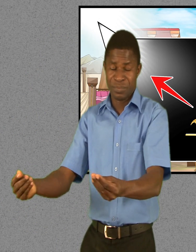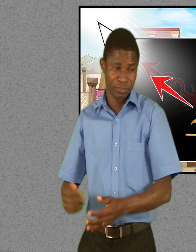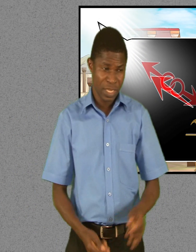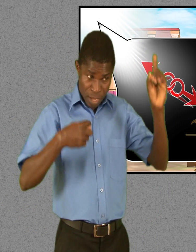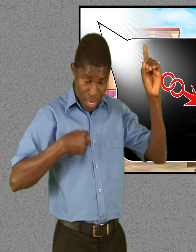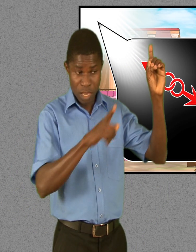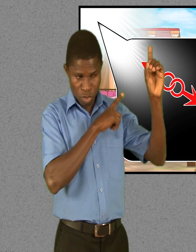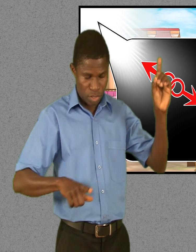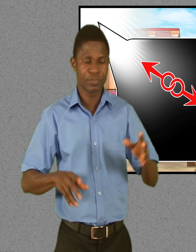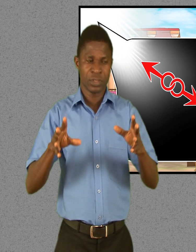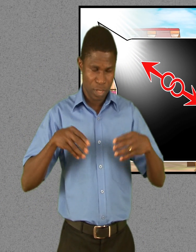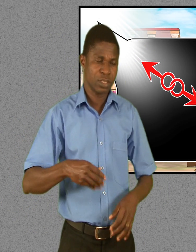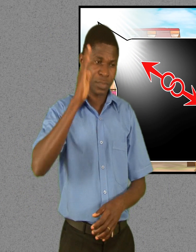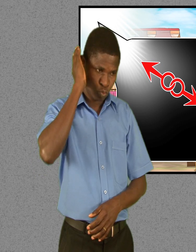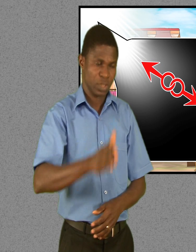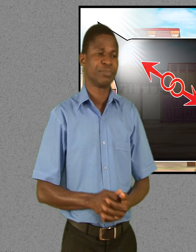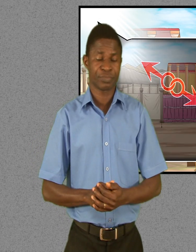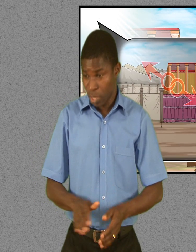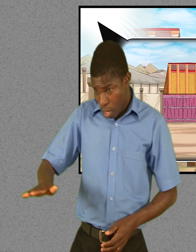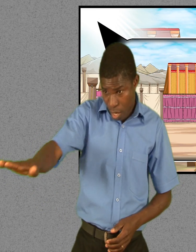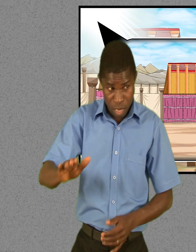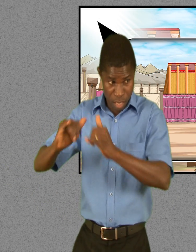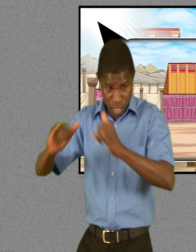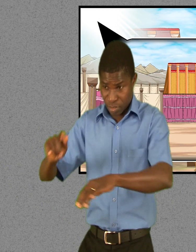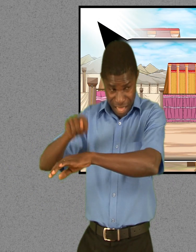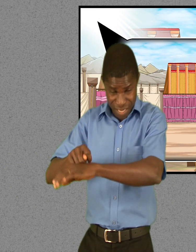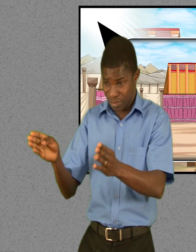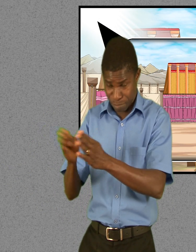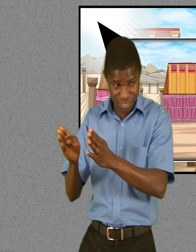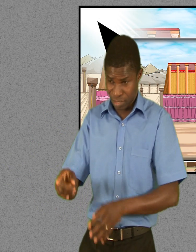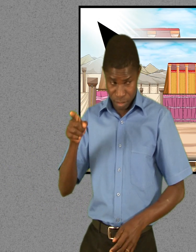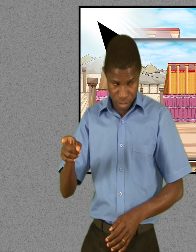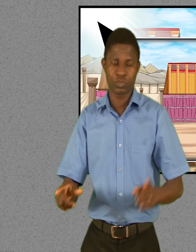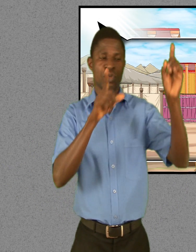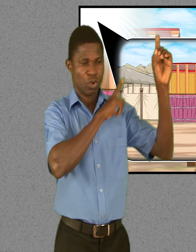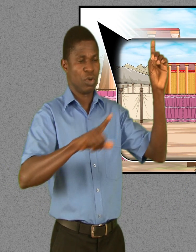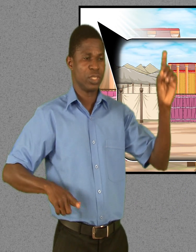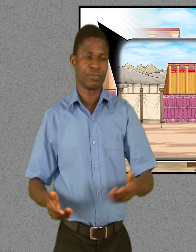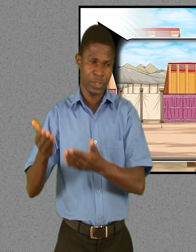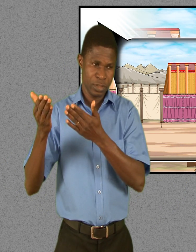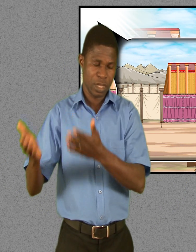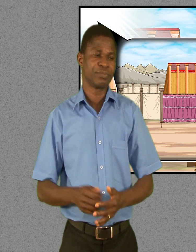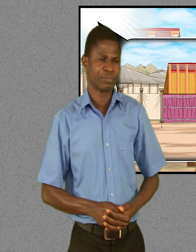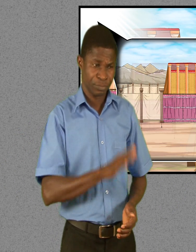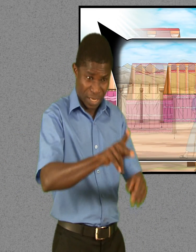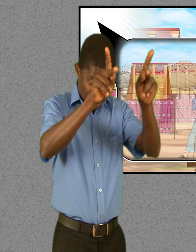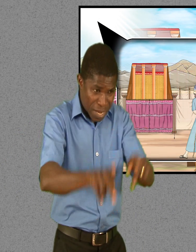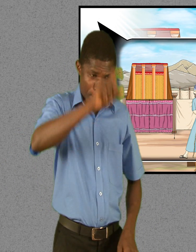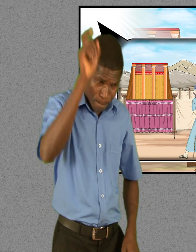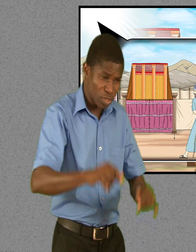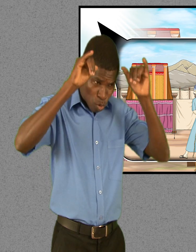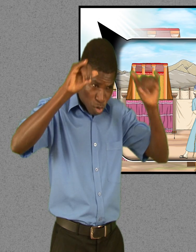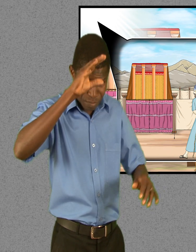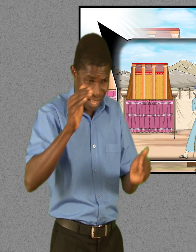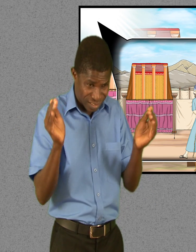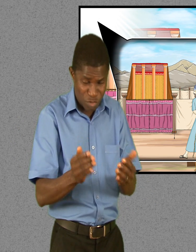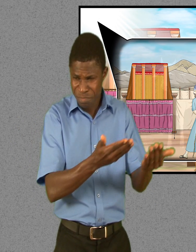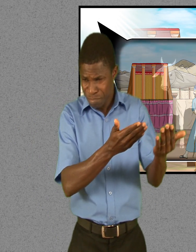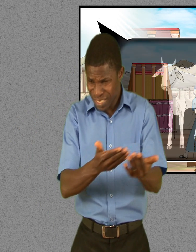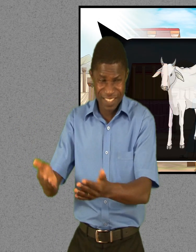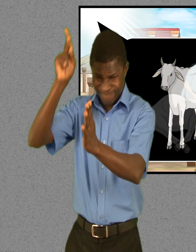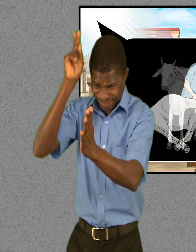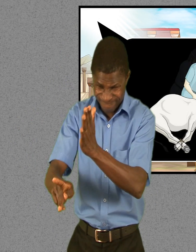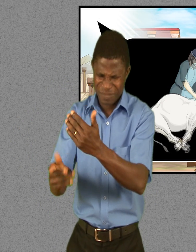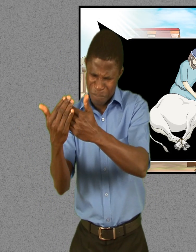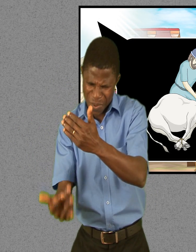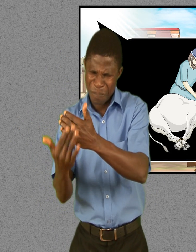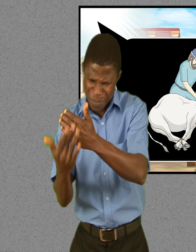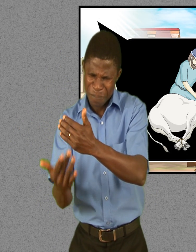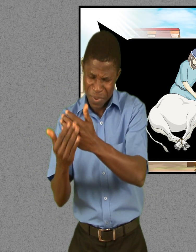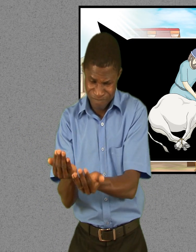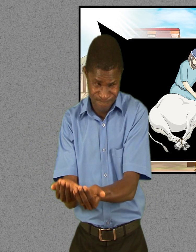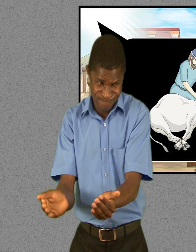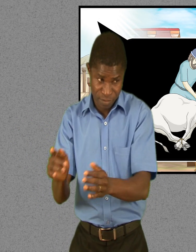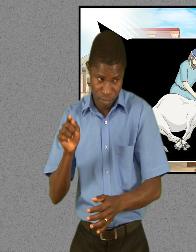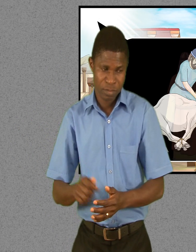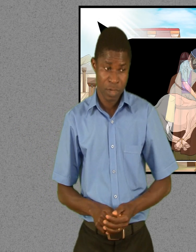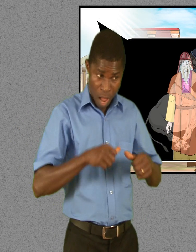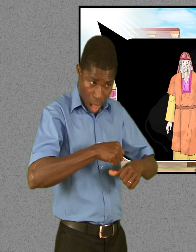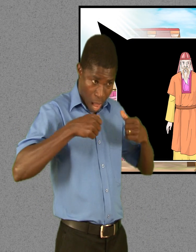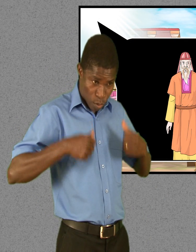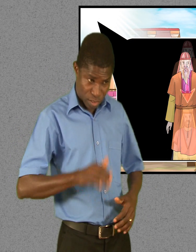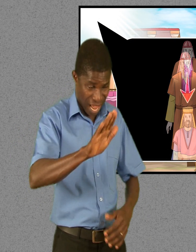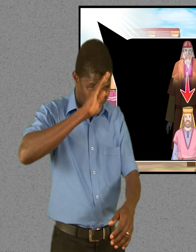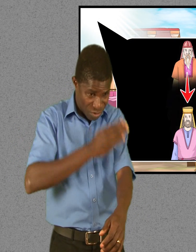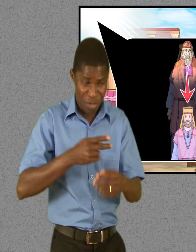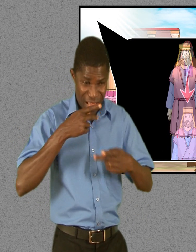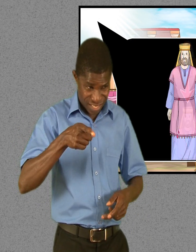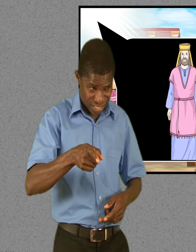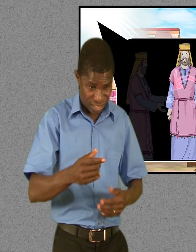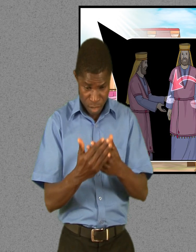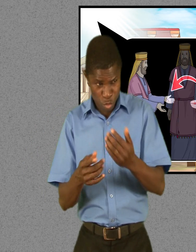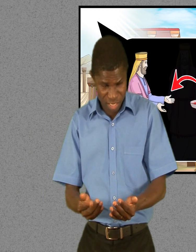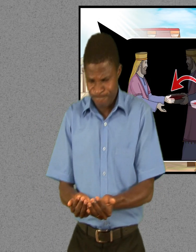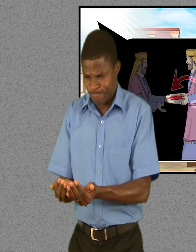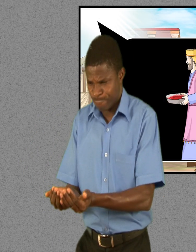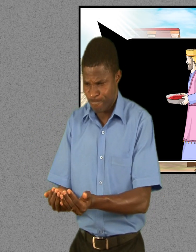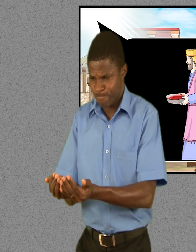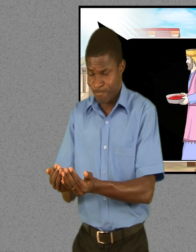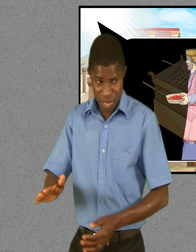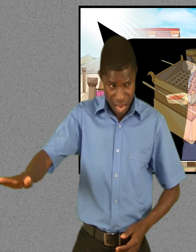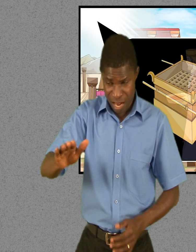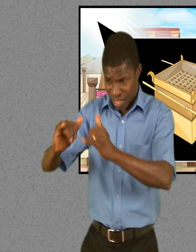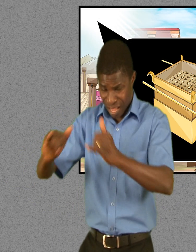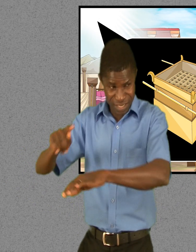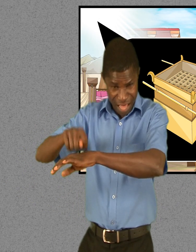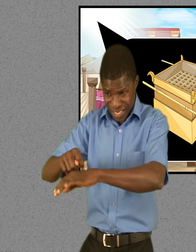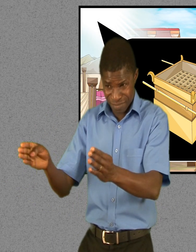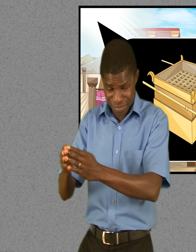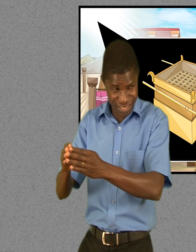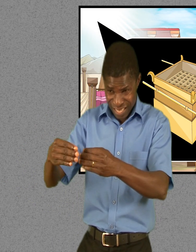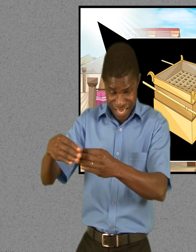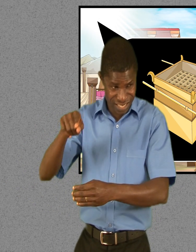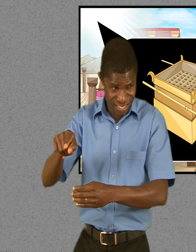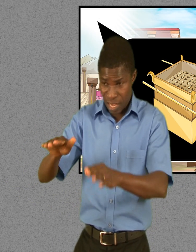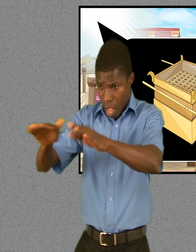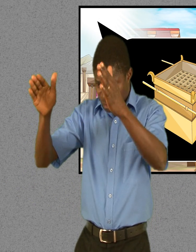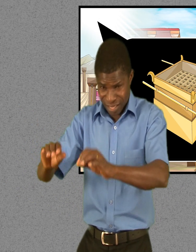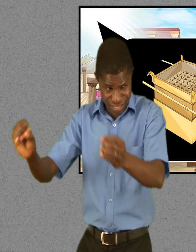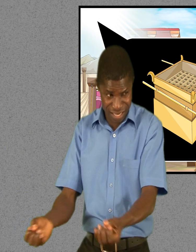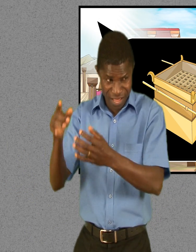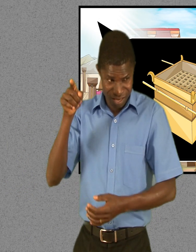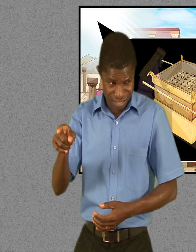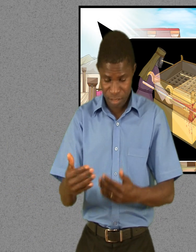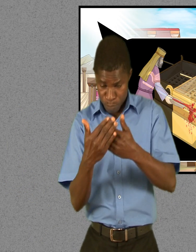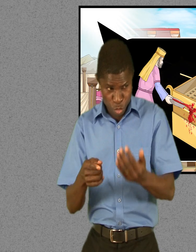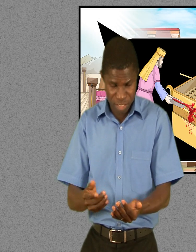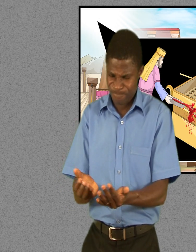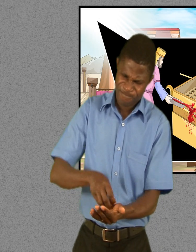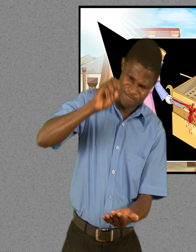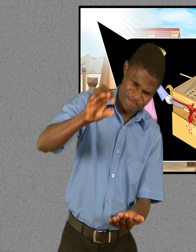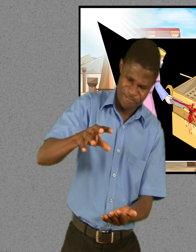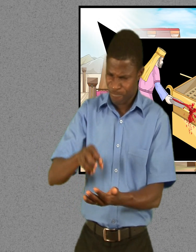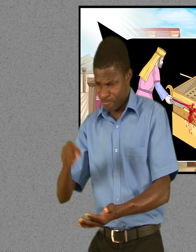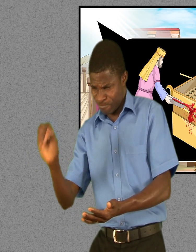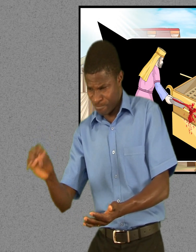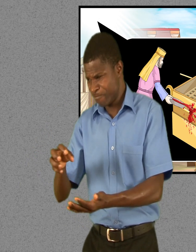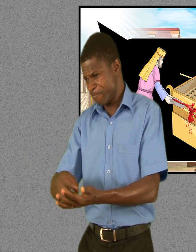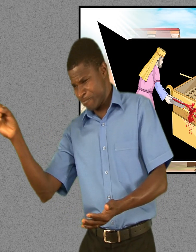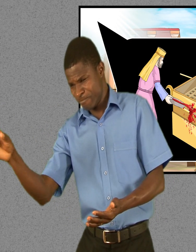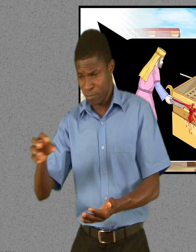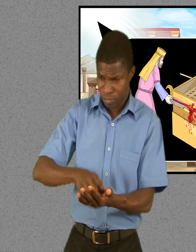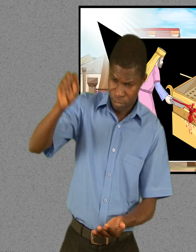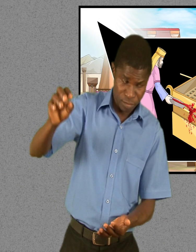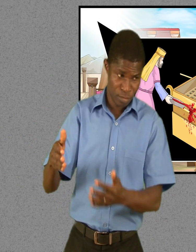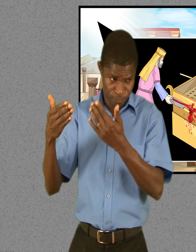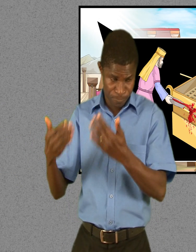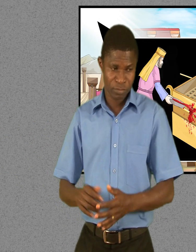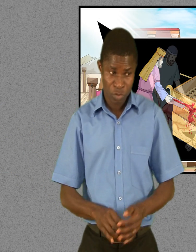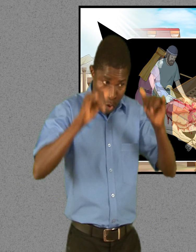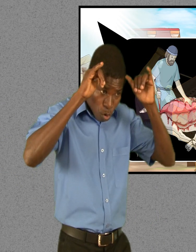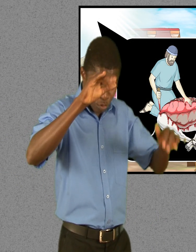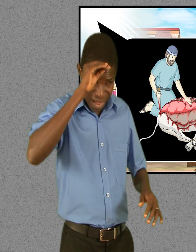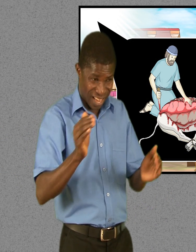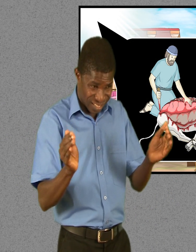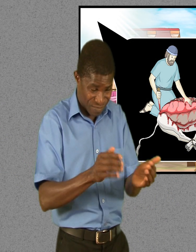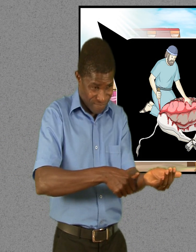And he shall slaughter the young bull before the LORD, and Aaron’s sons the priests are to present the blood and sprinkle it on all sides of the altar at the entrance to the Tent of Meeting.